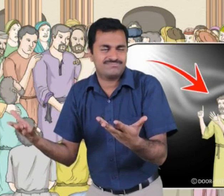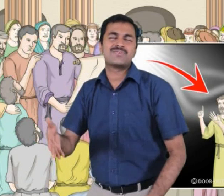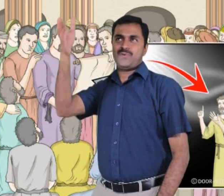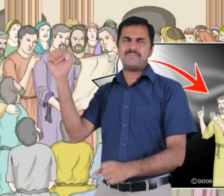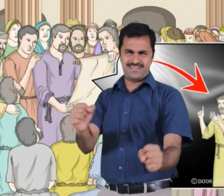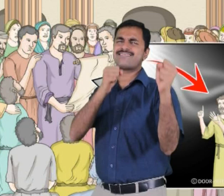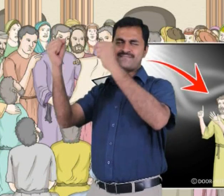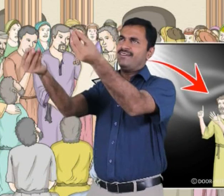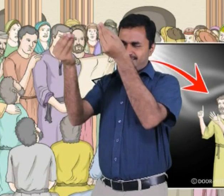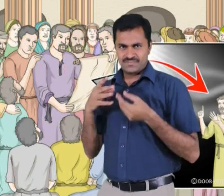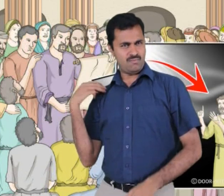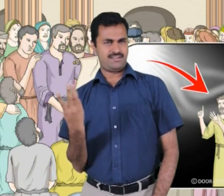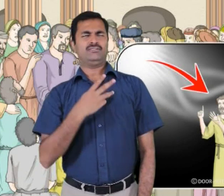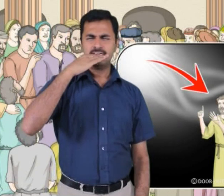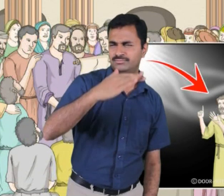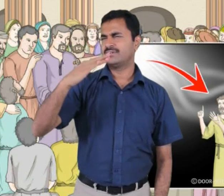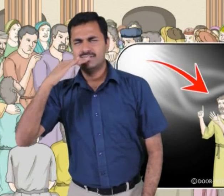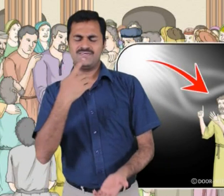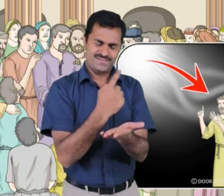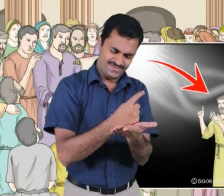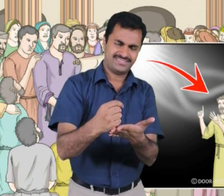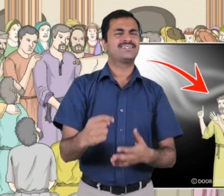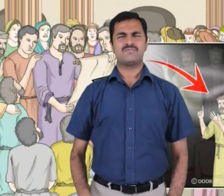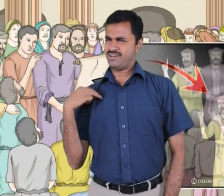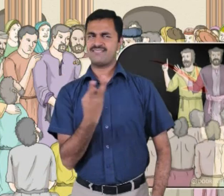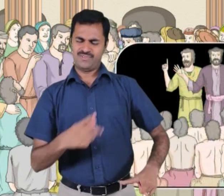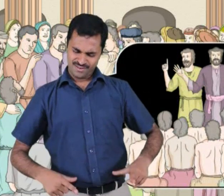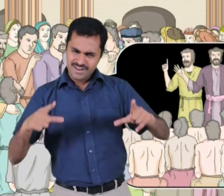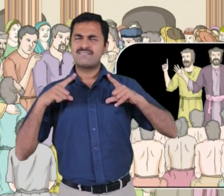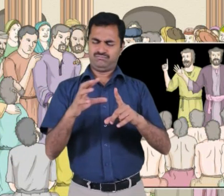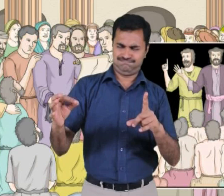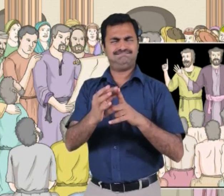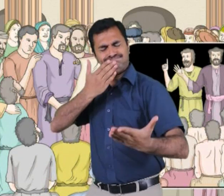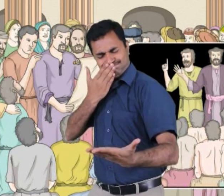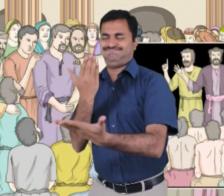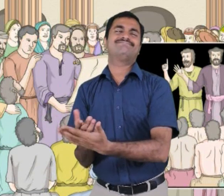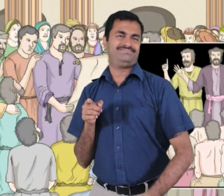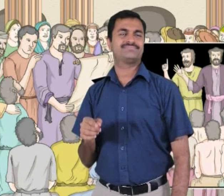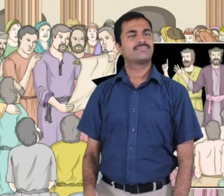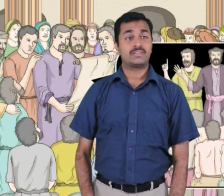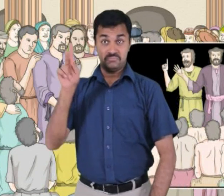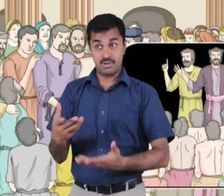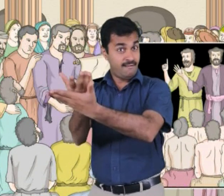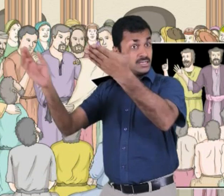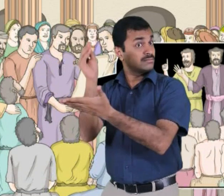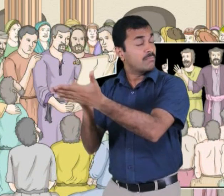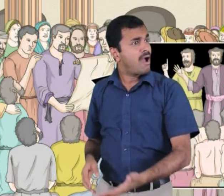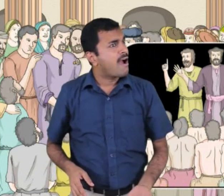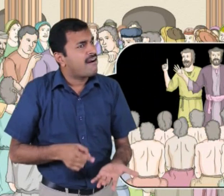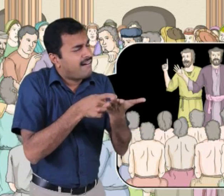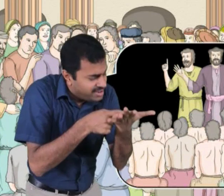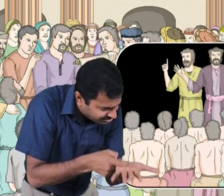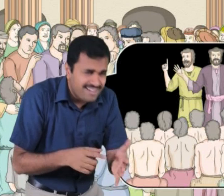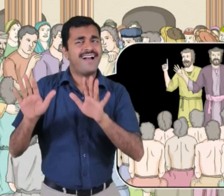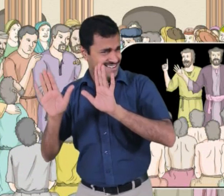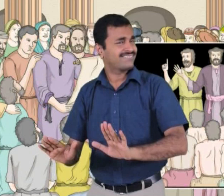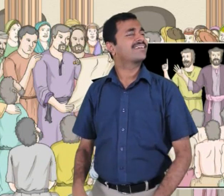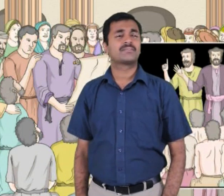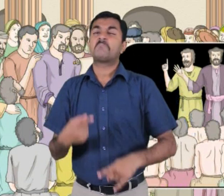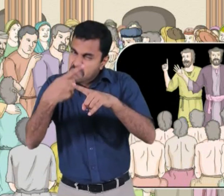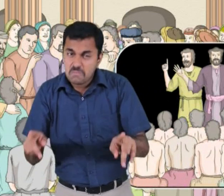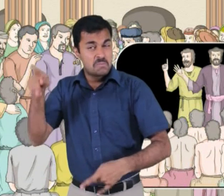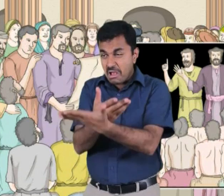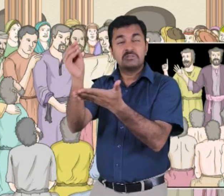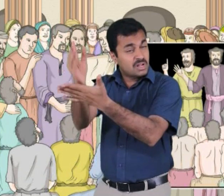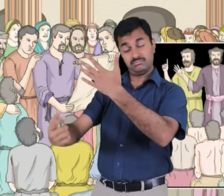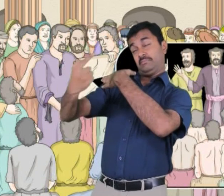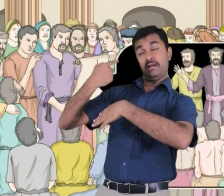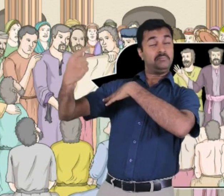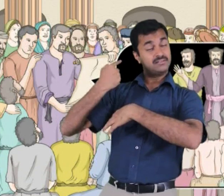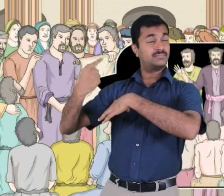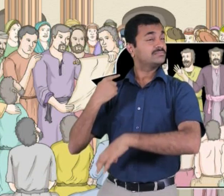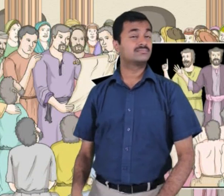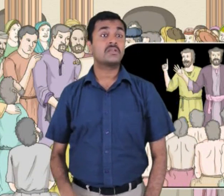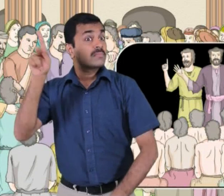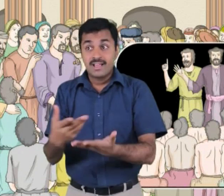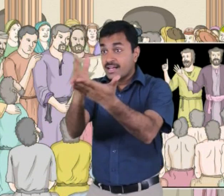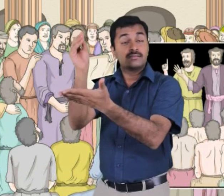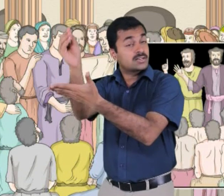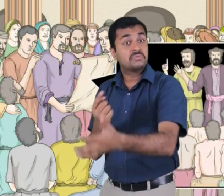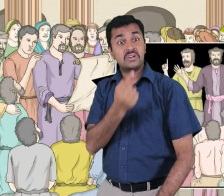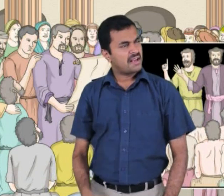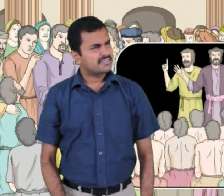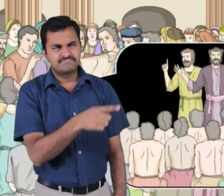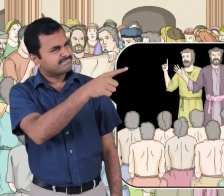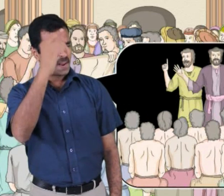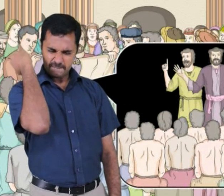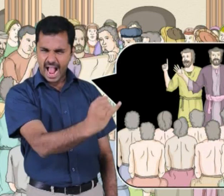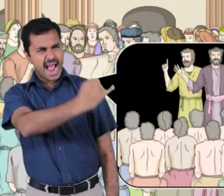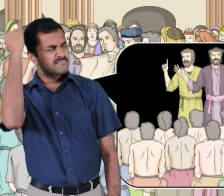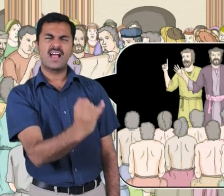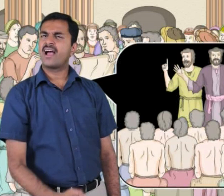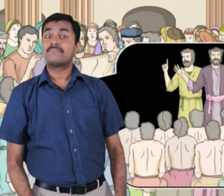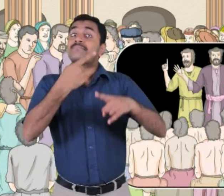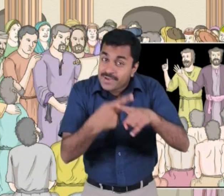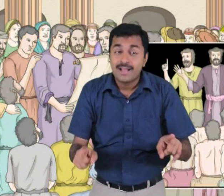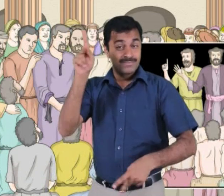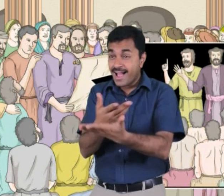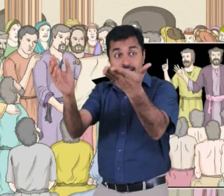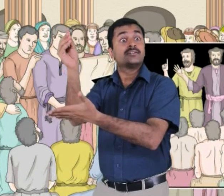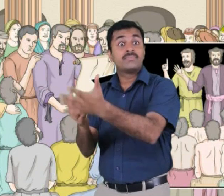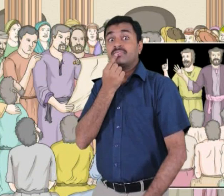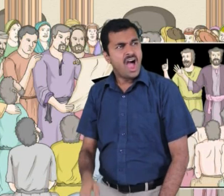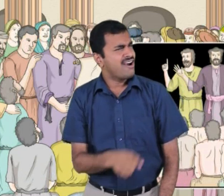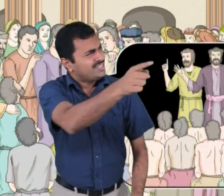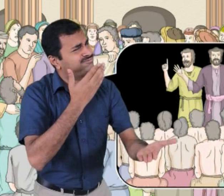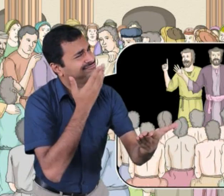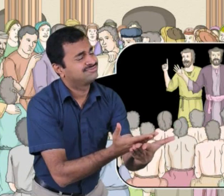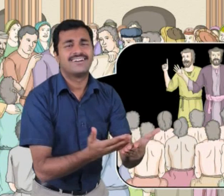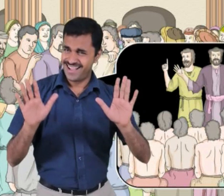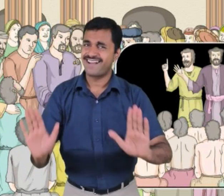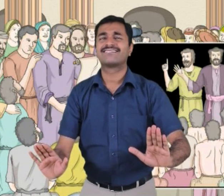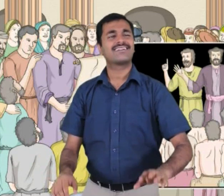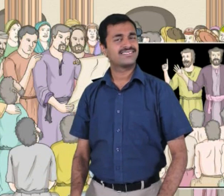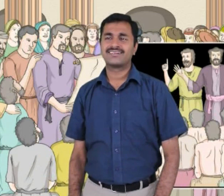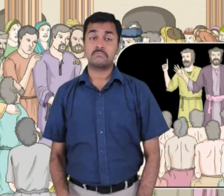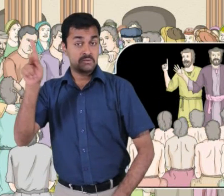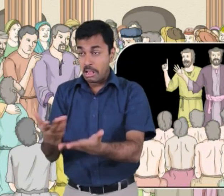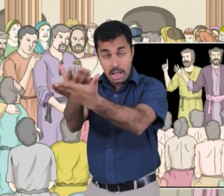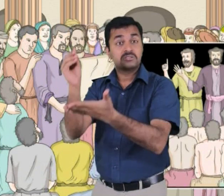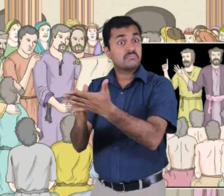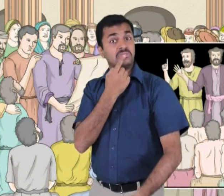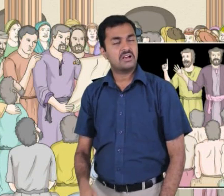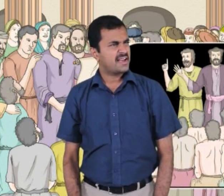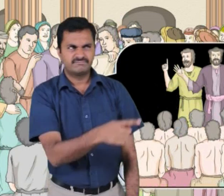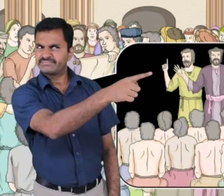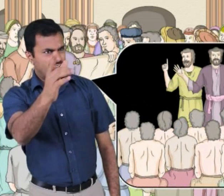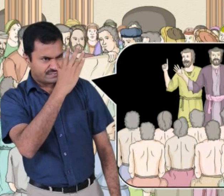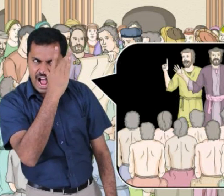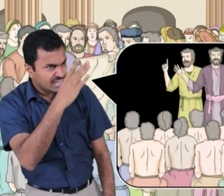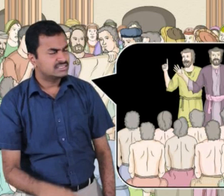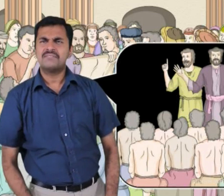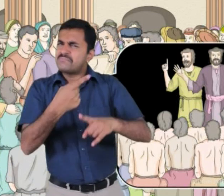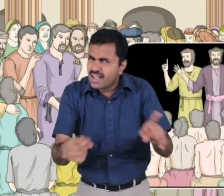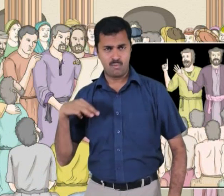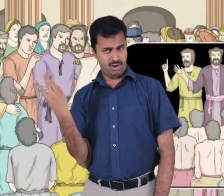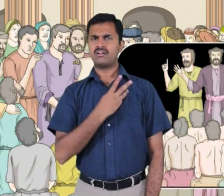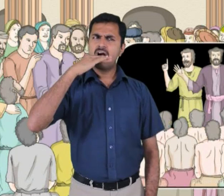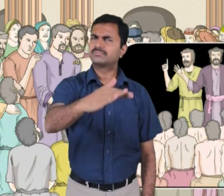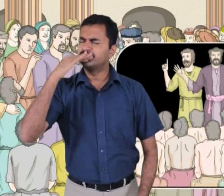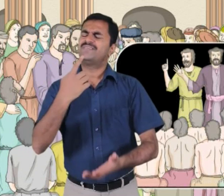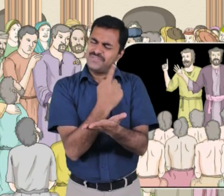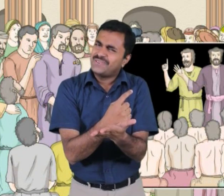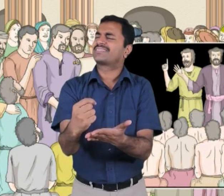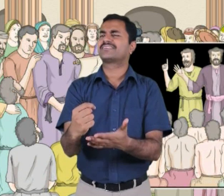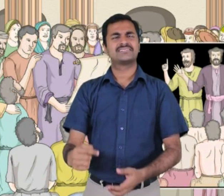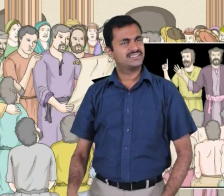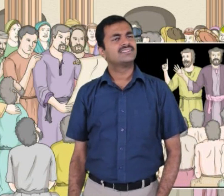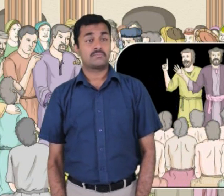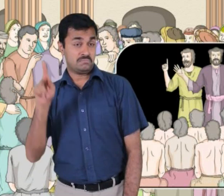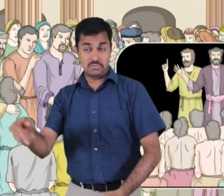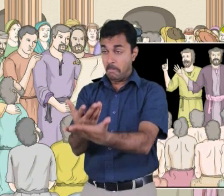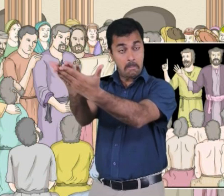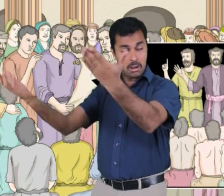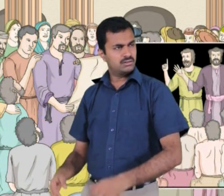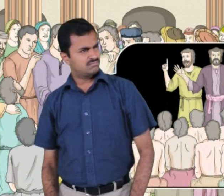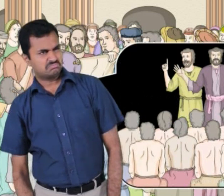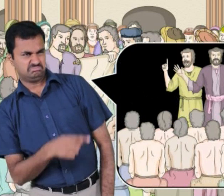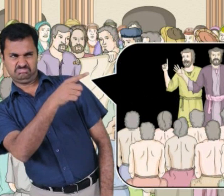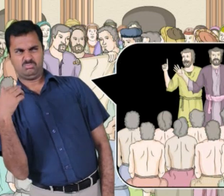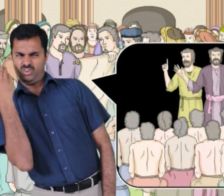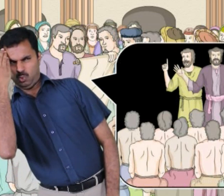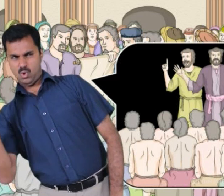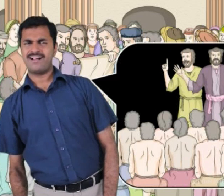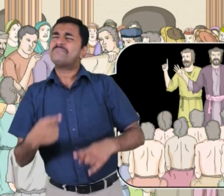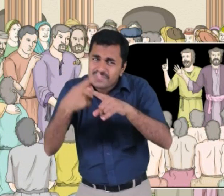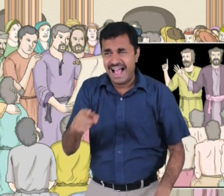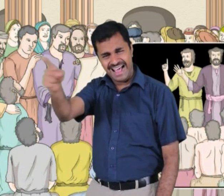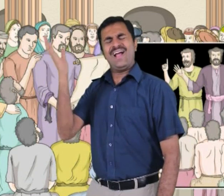with the weapons of righteousness in the right hand and in the left; through glory and dishonor, slander and praise;